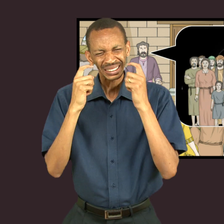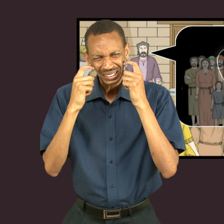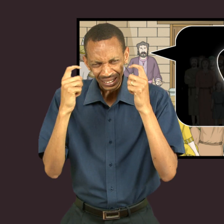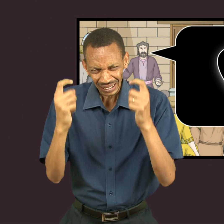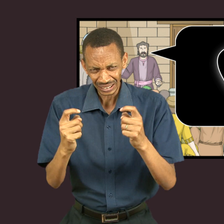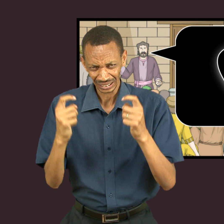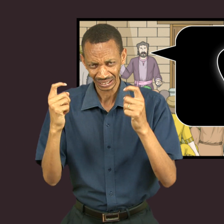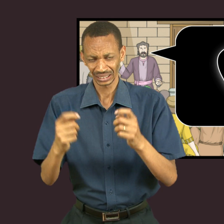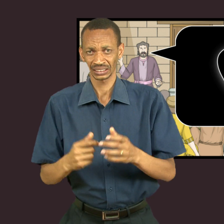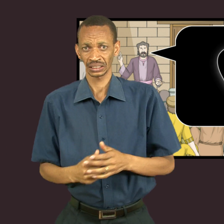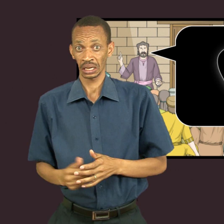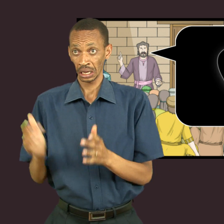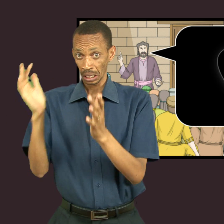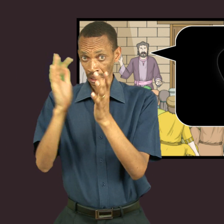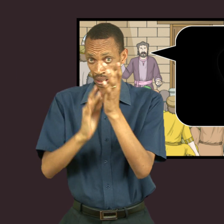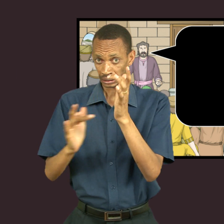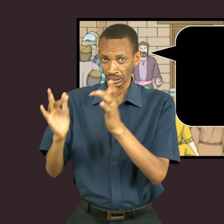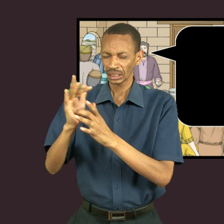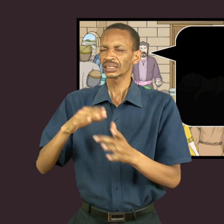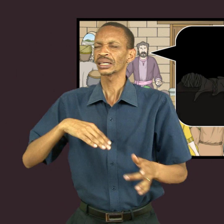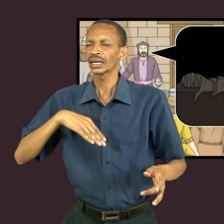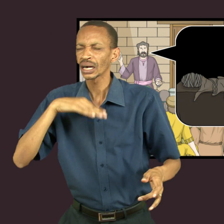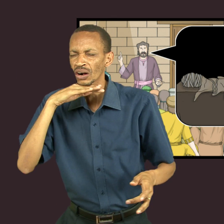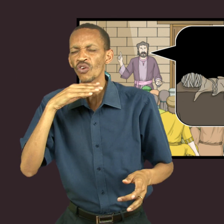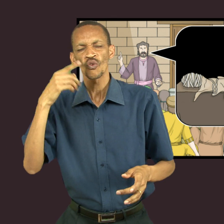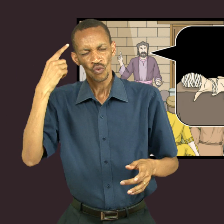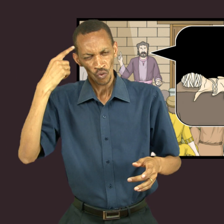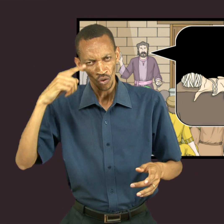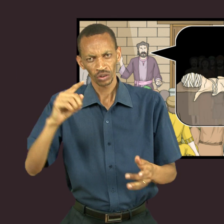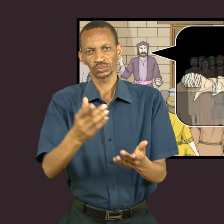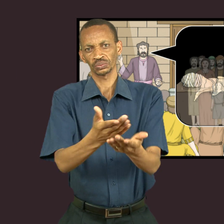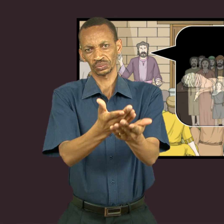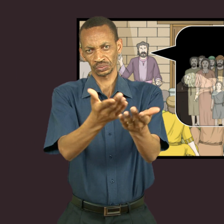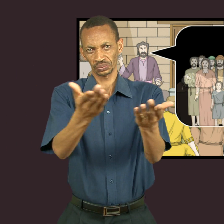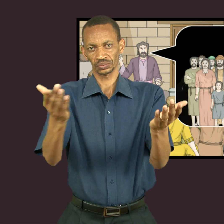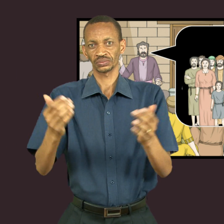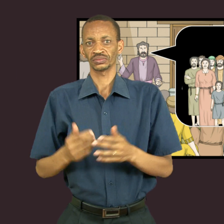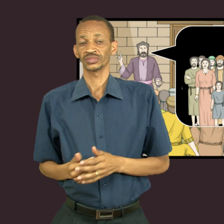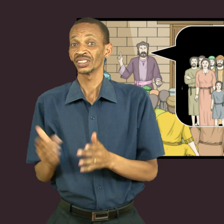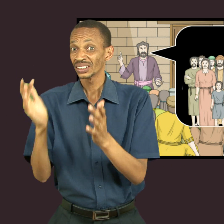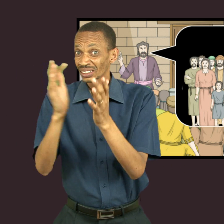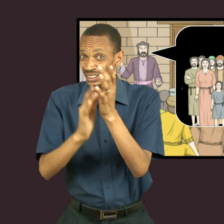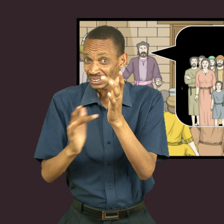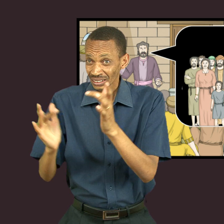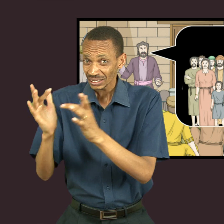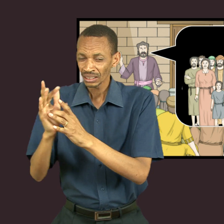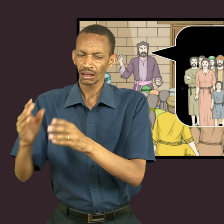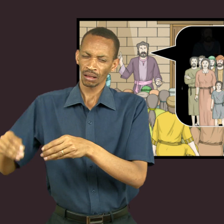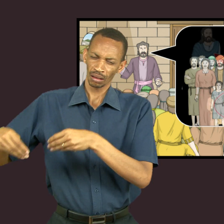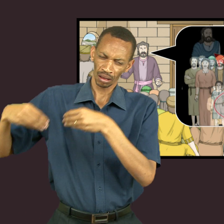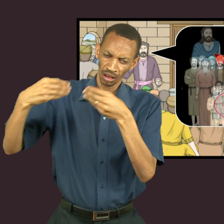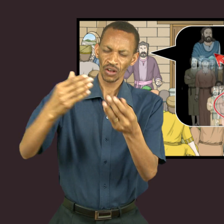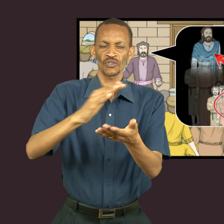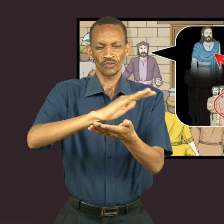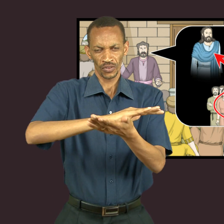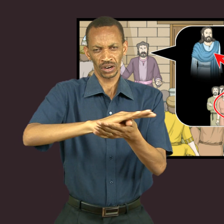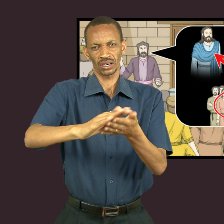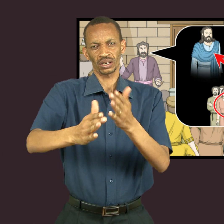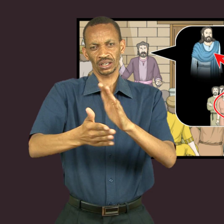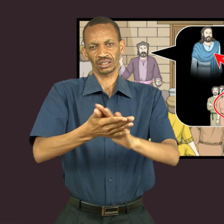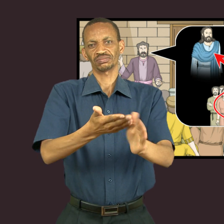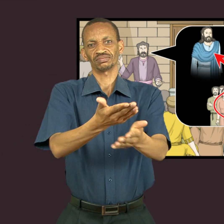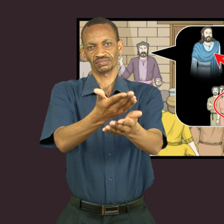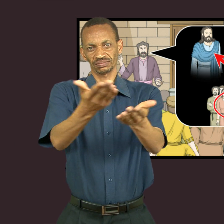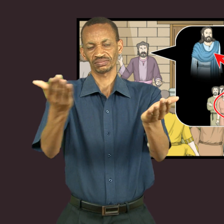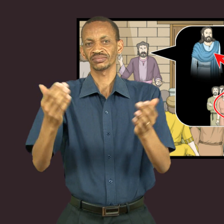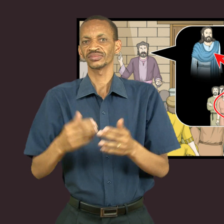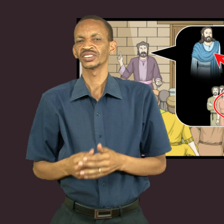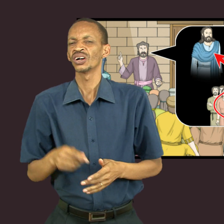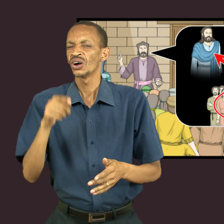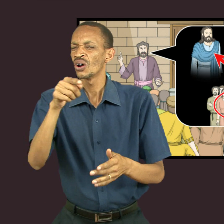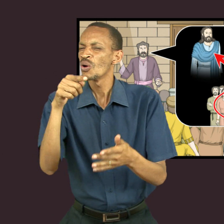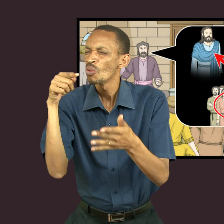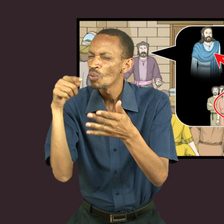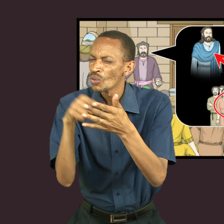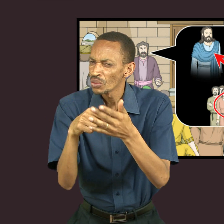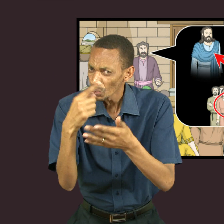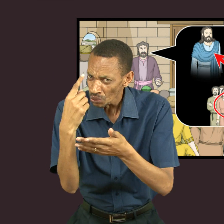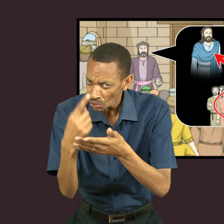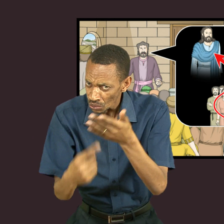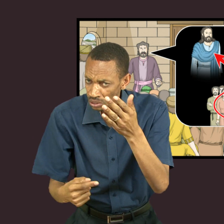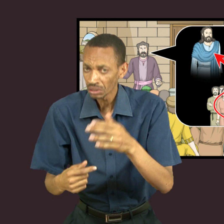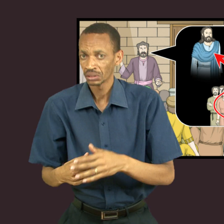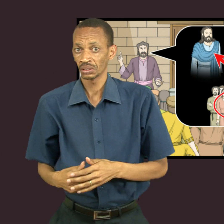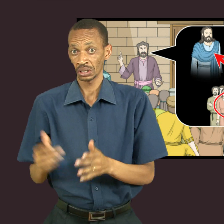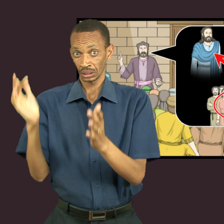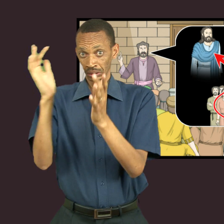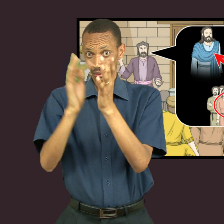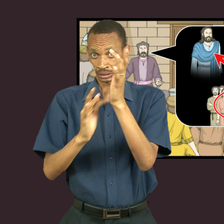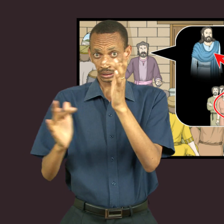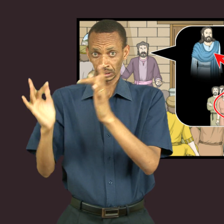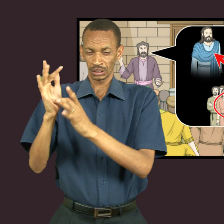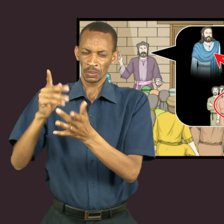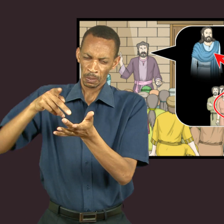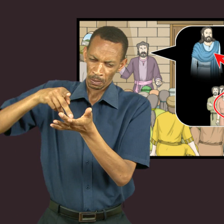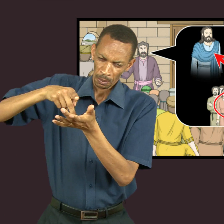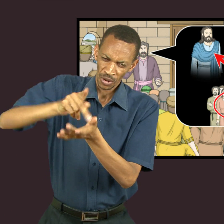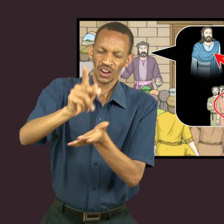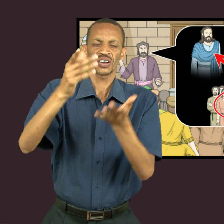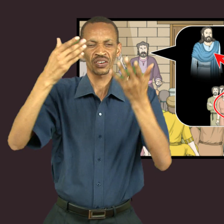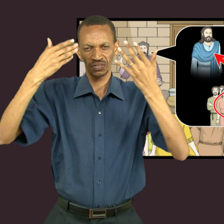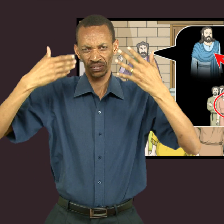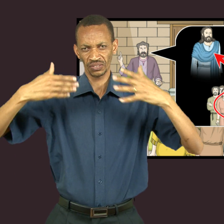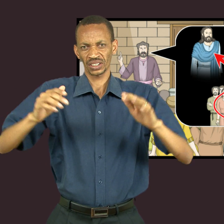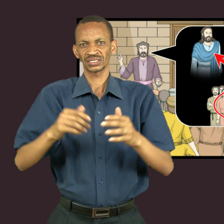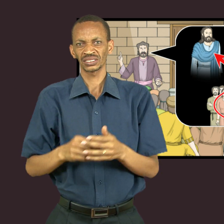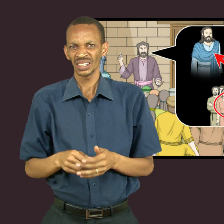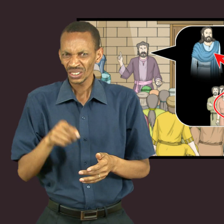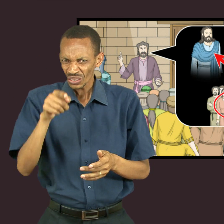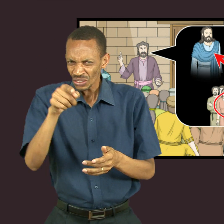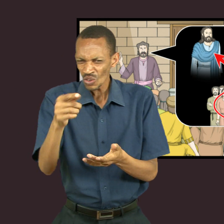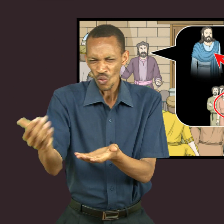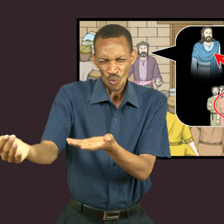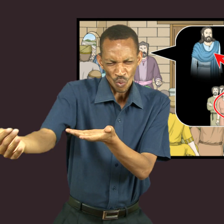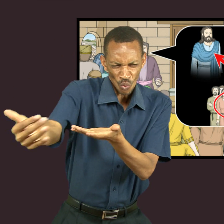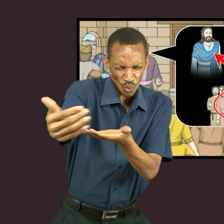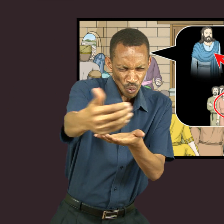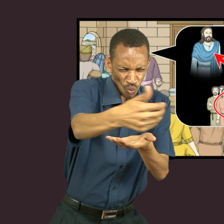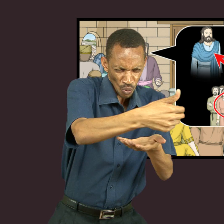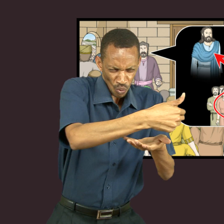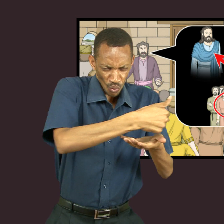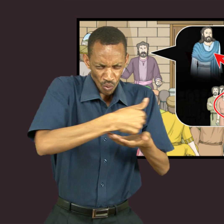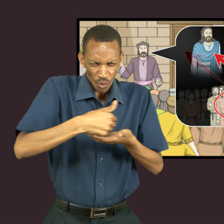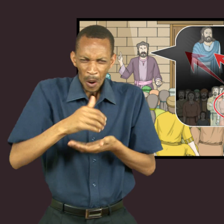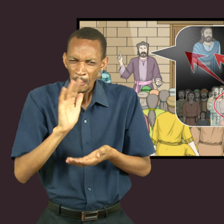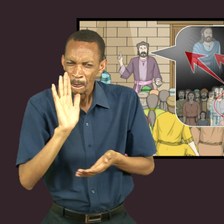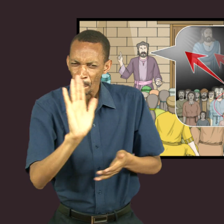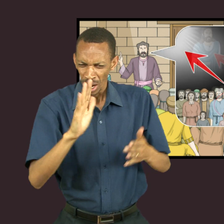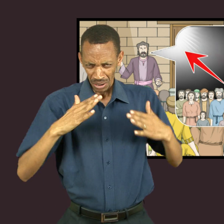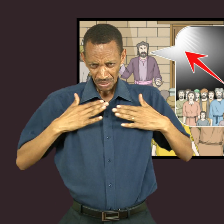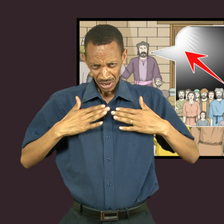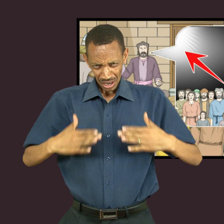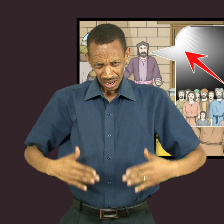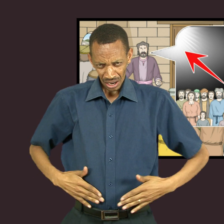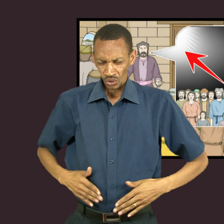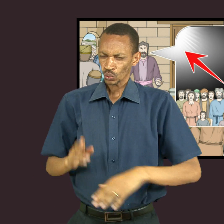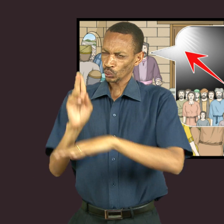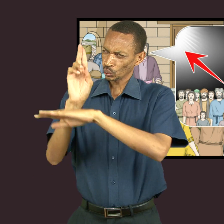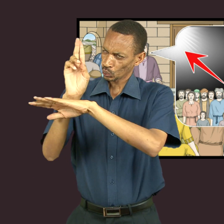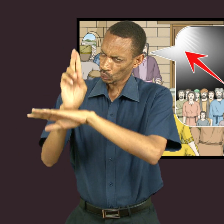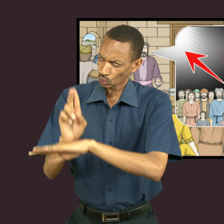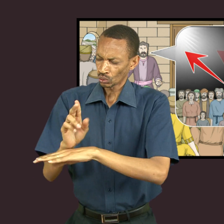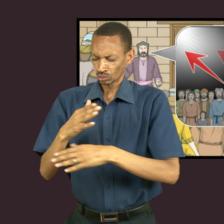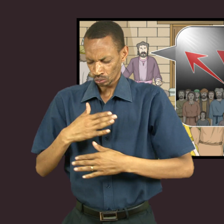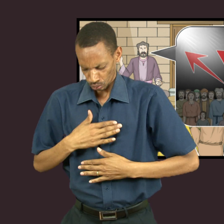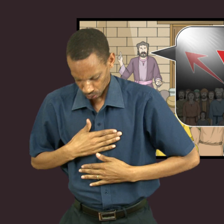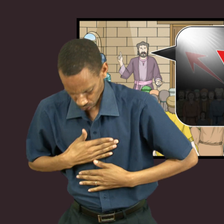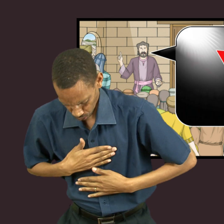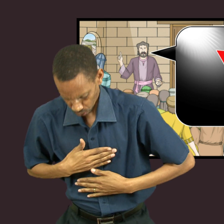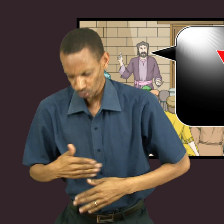You are not your own; you were bought at a price.